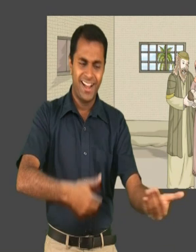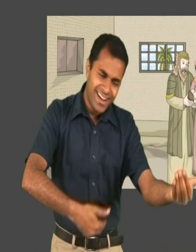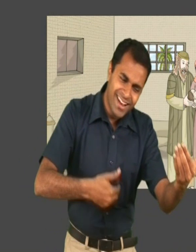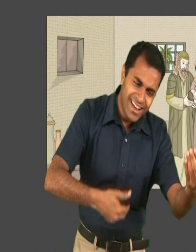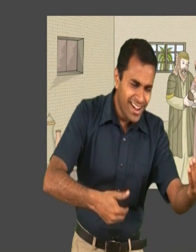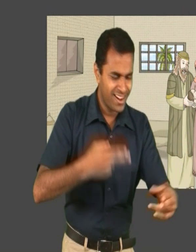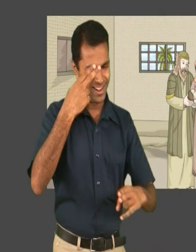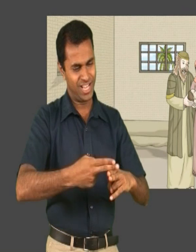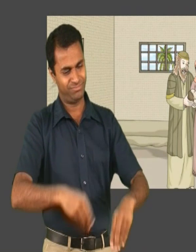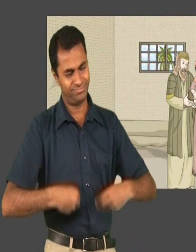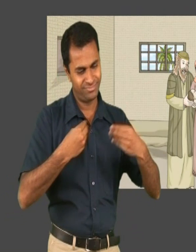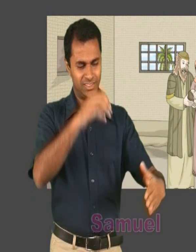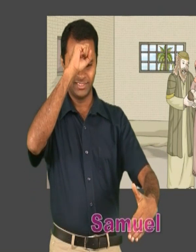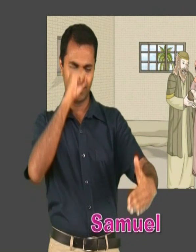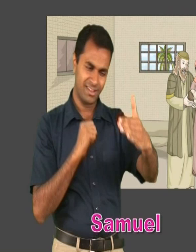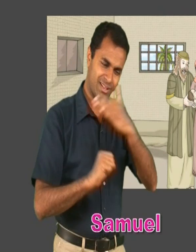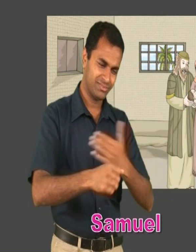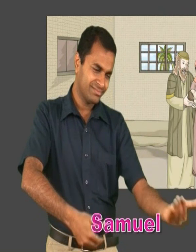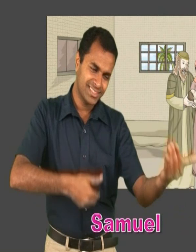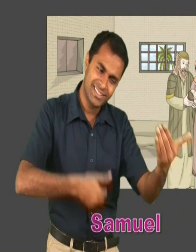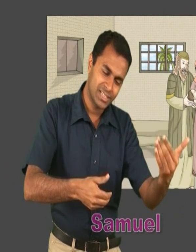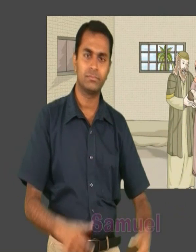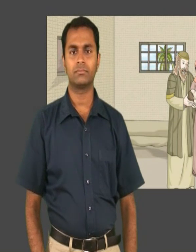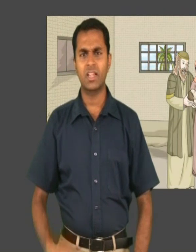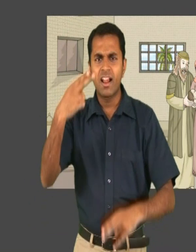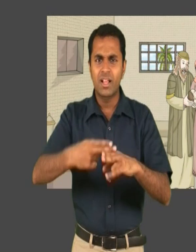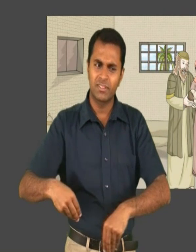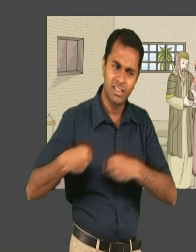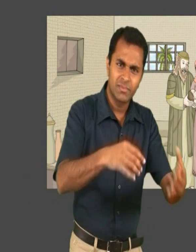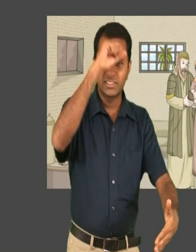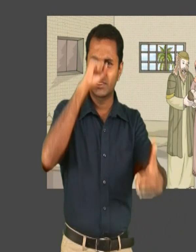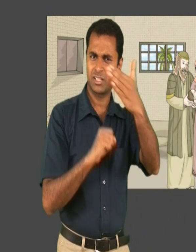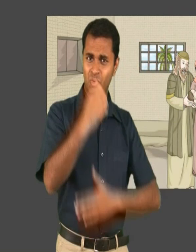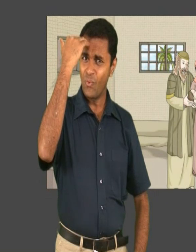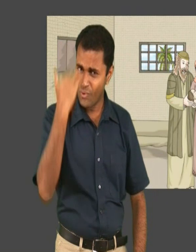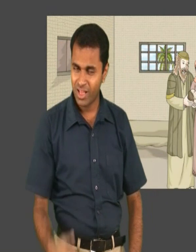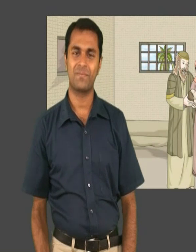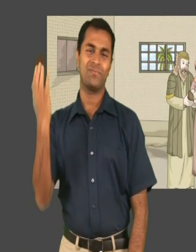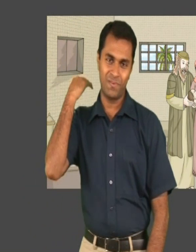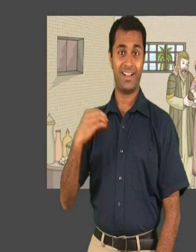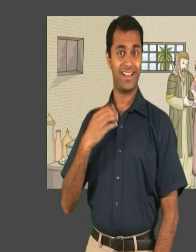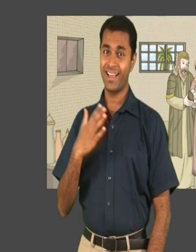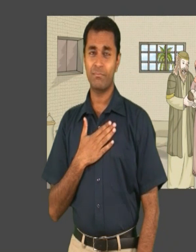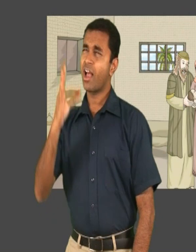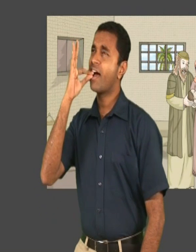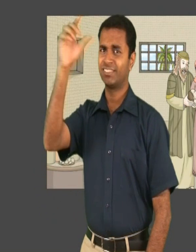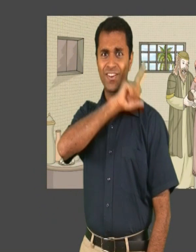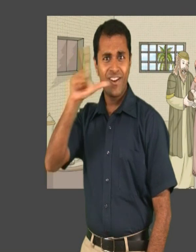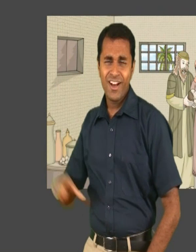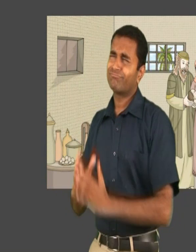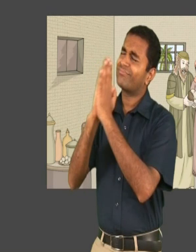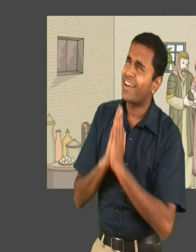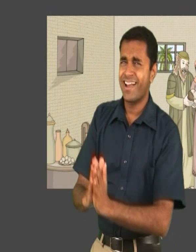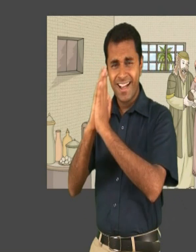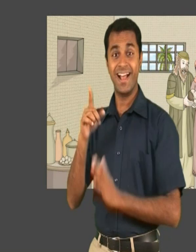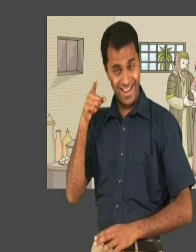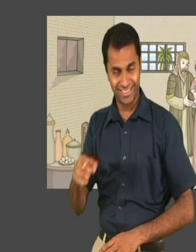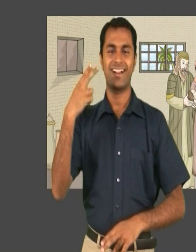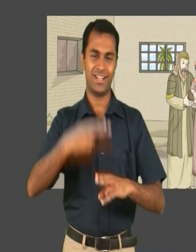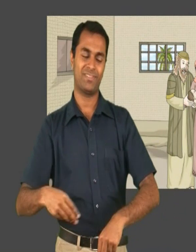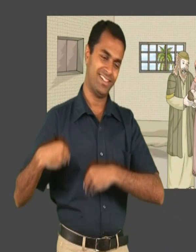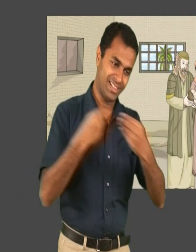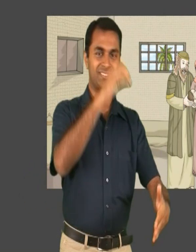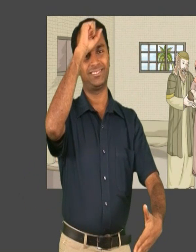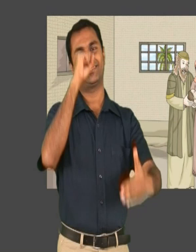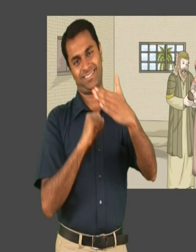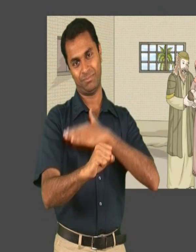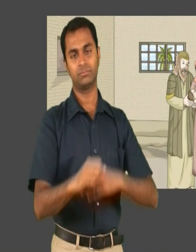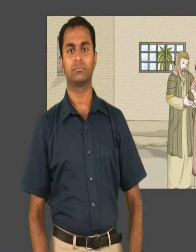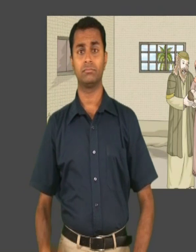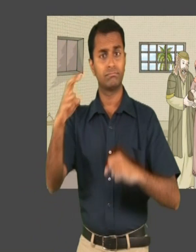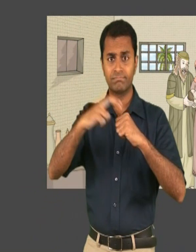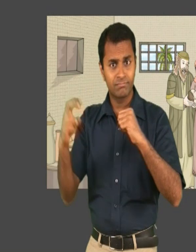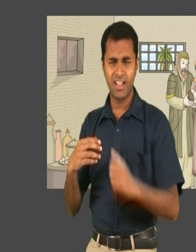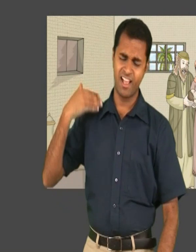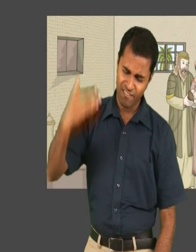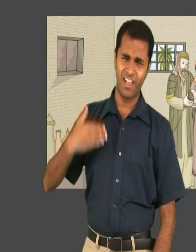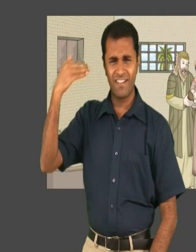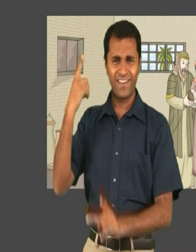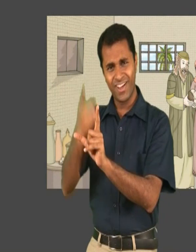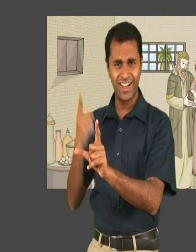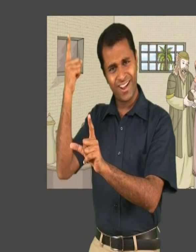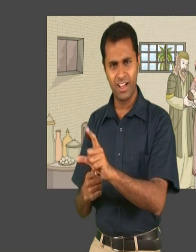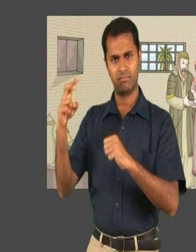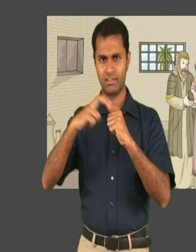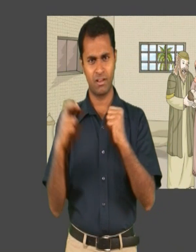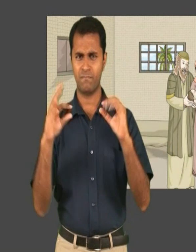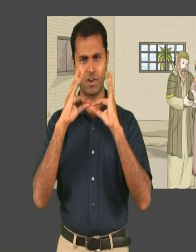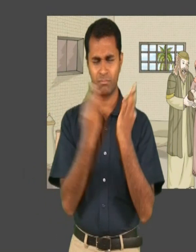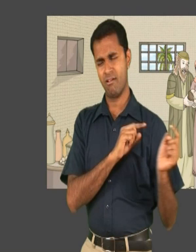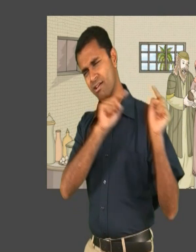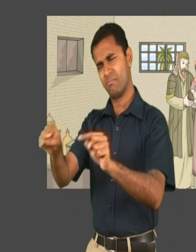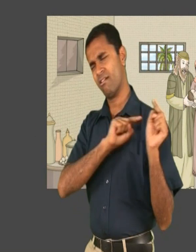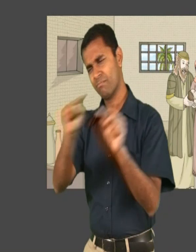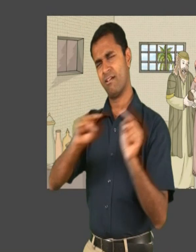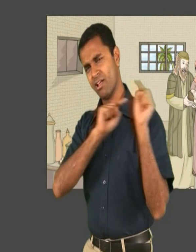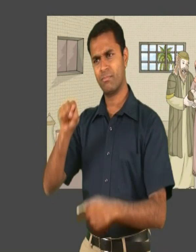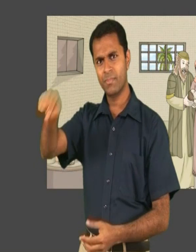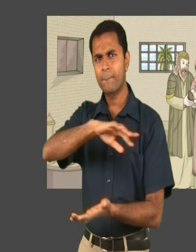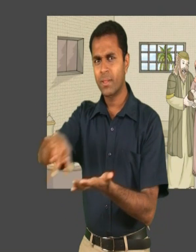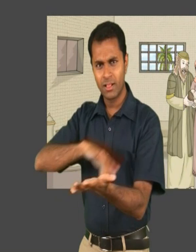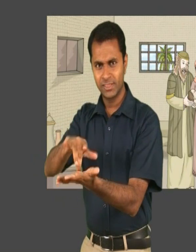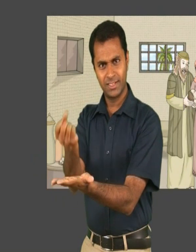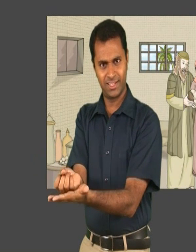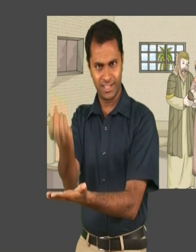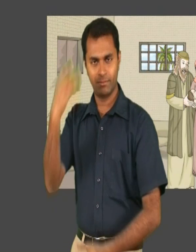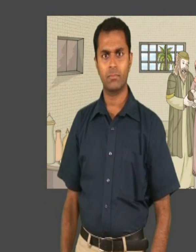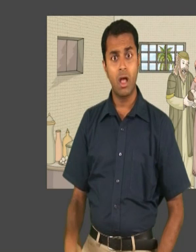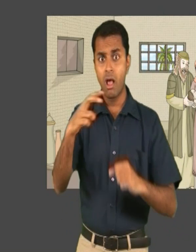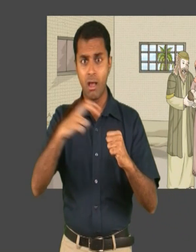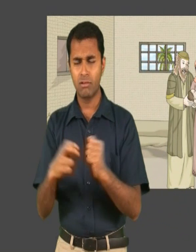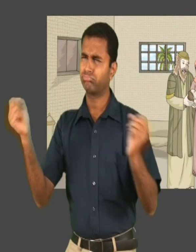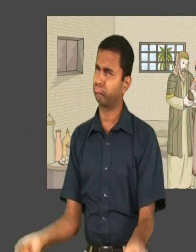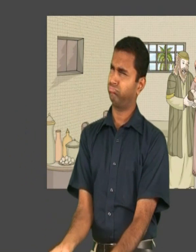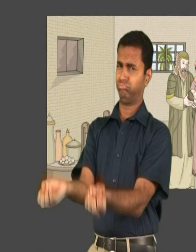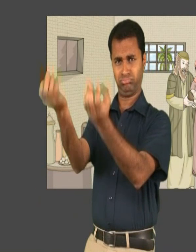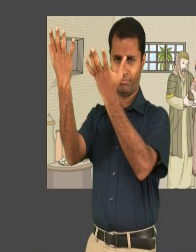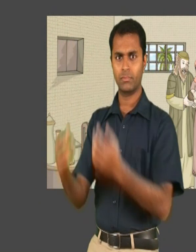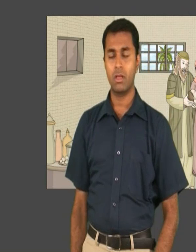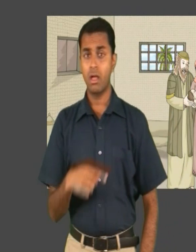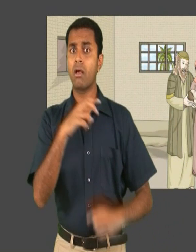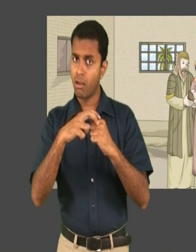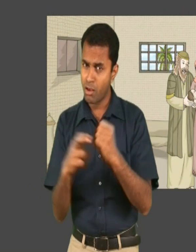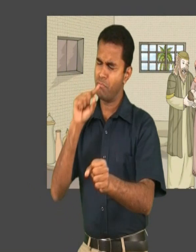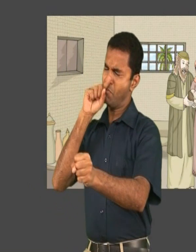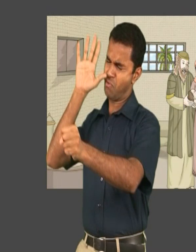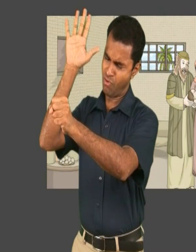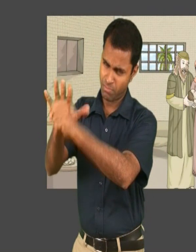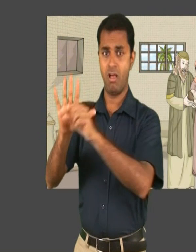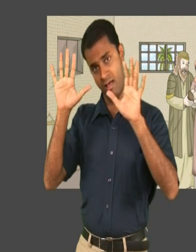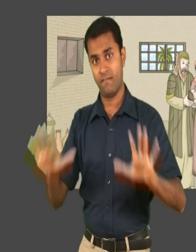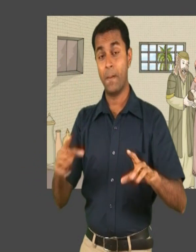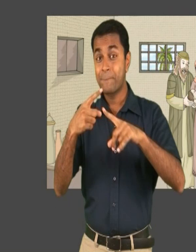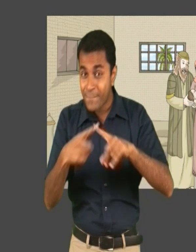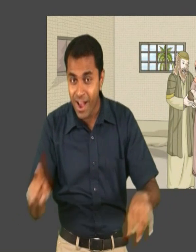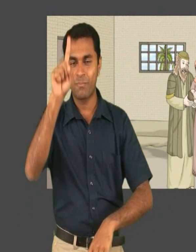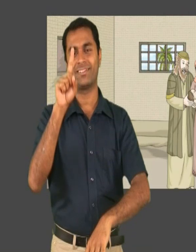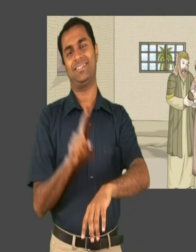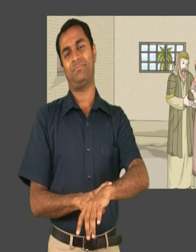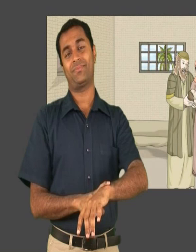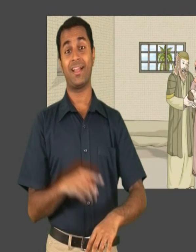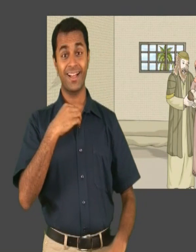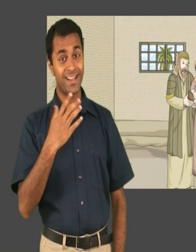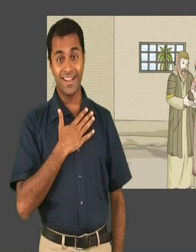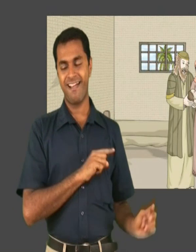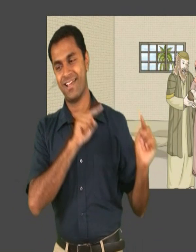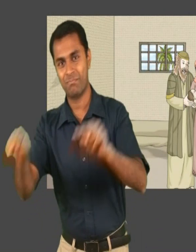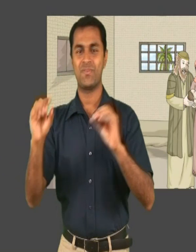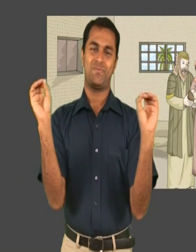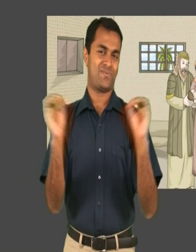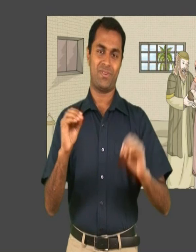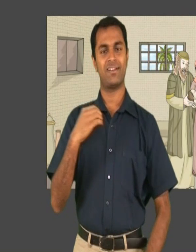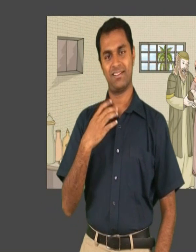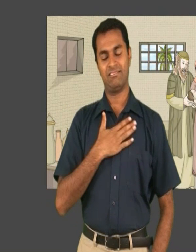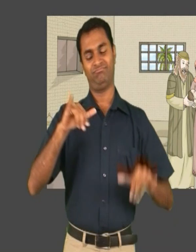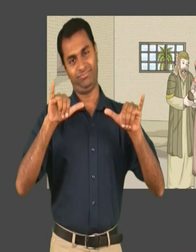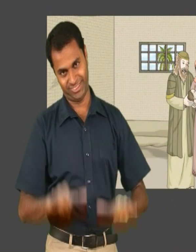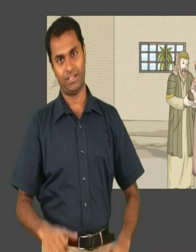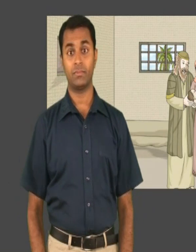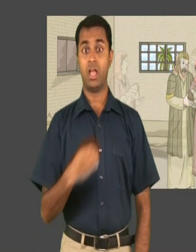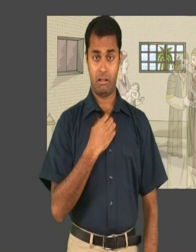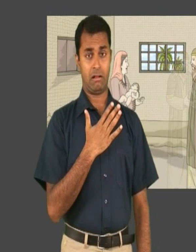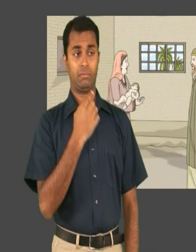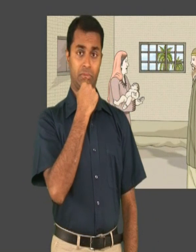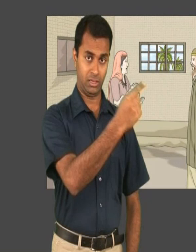She named him Samuel, saying, “Because I have asked for him from the LORD.”